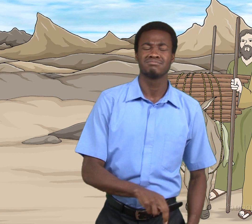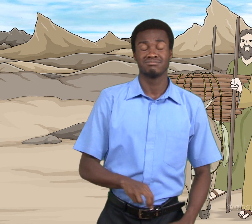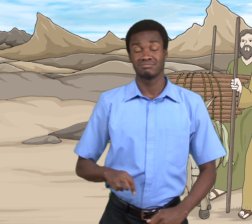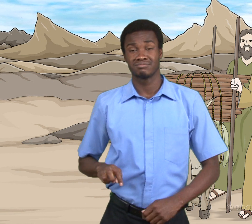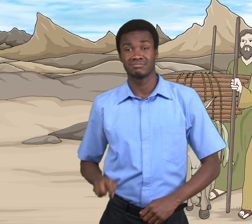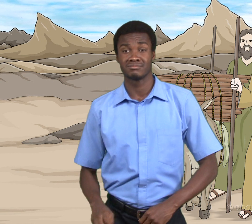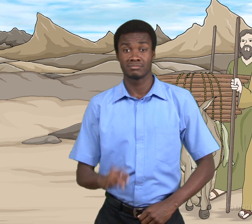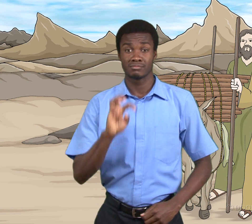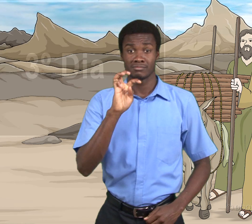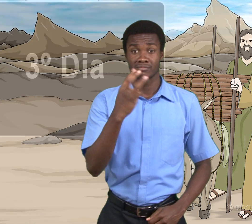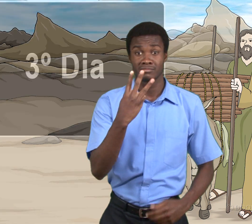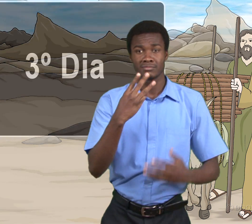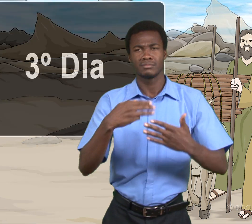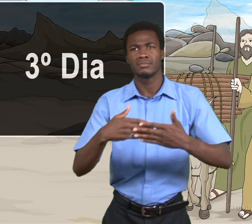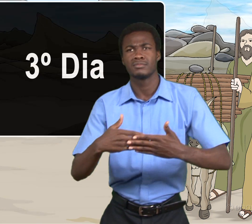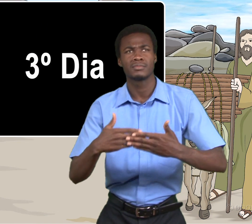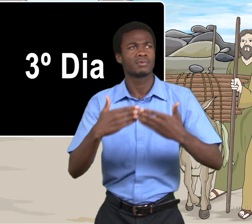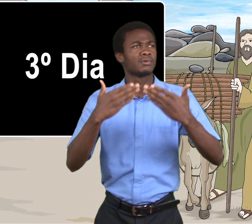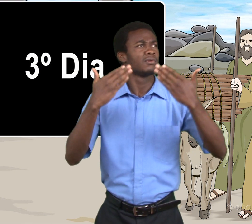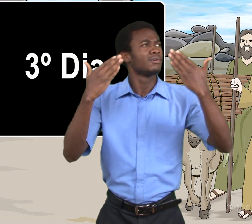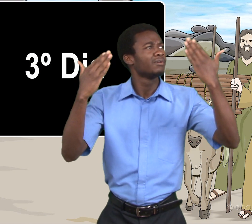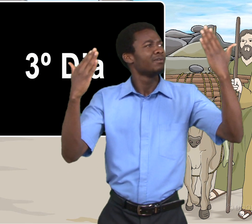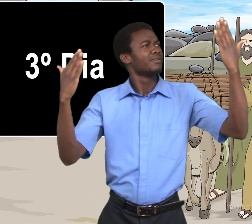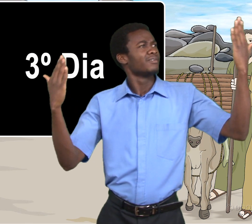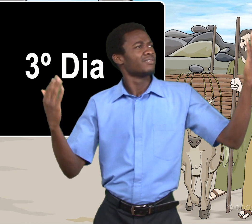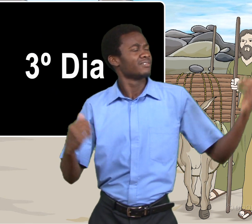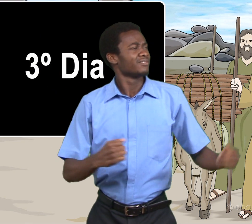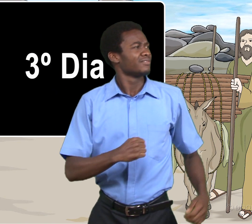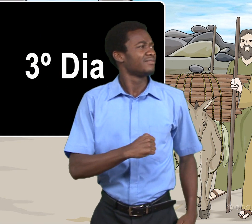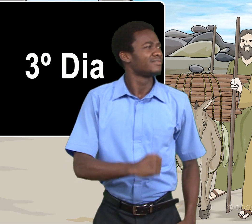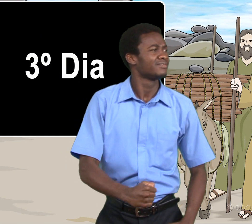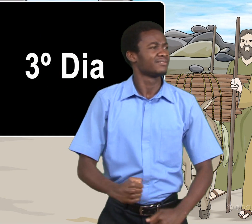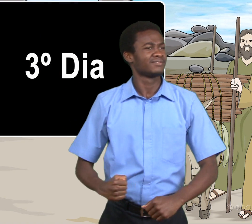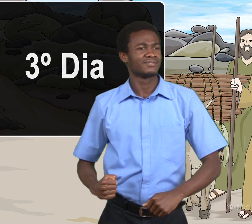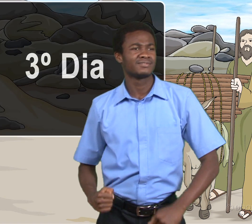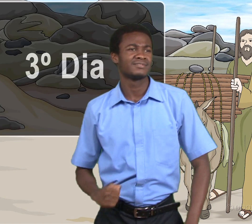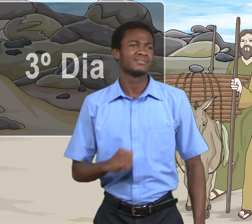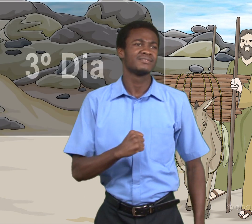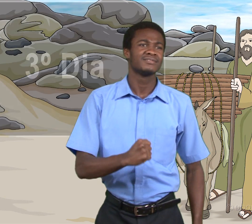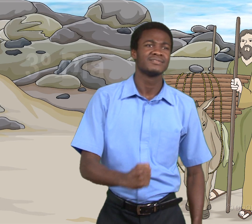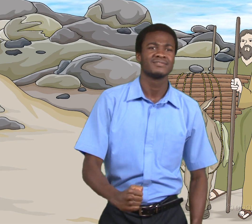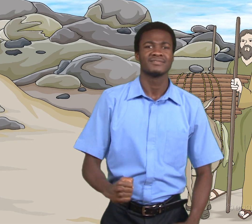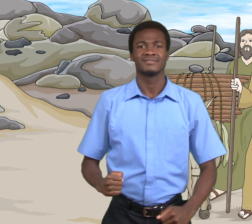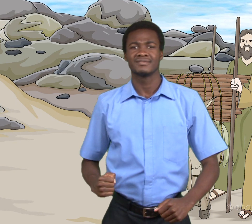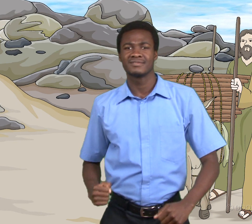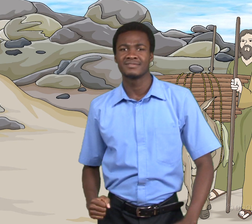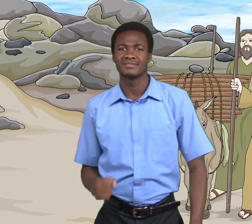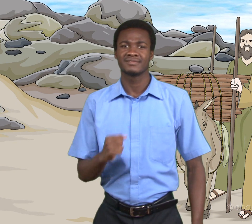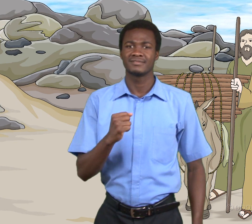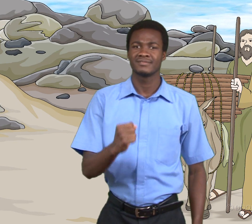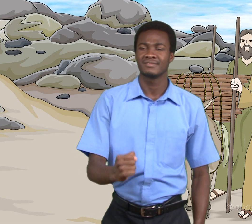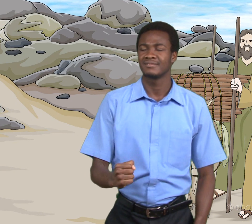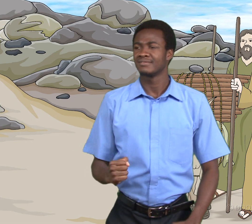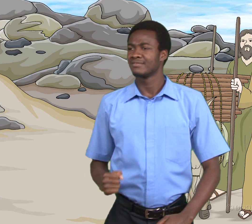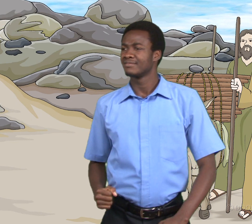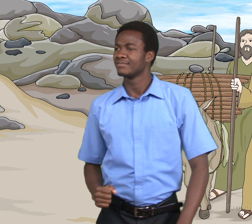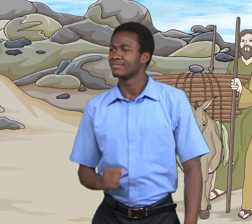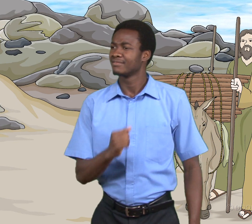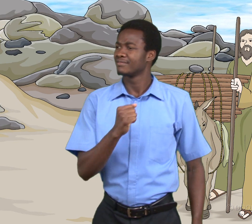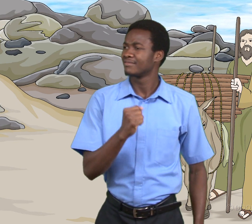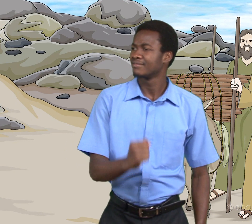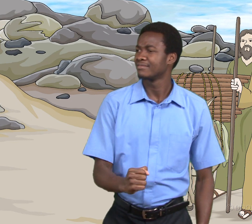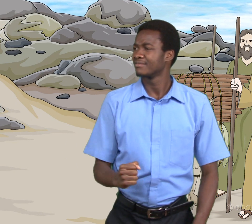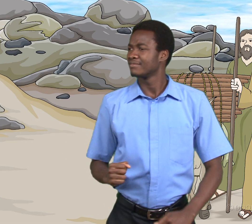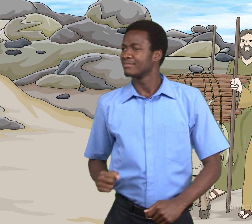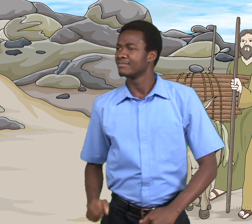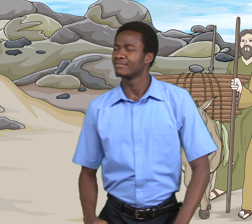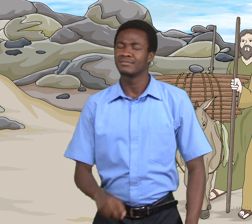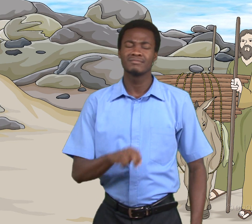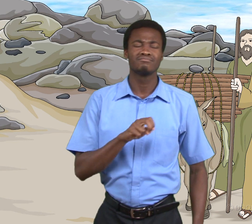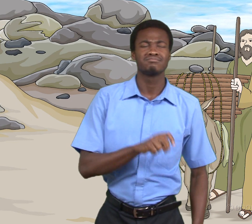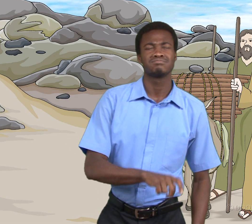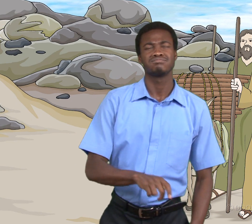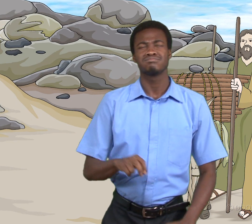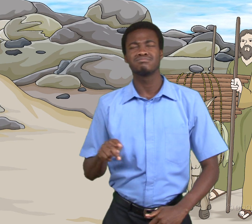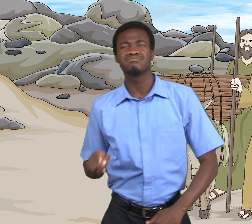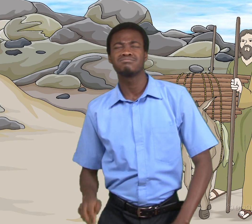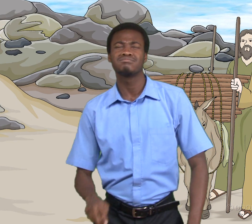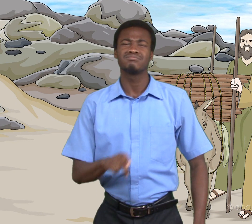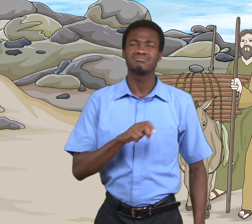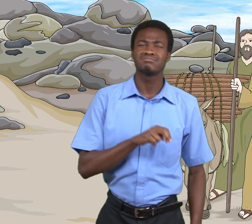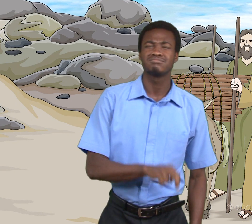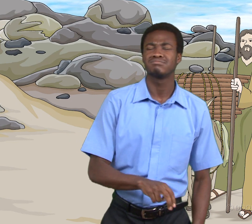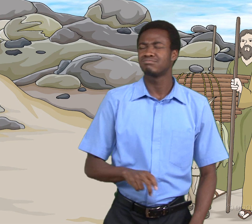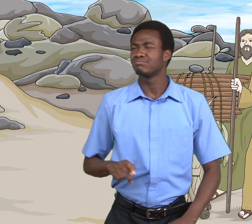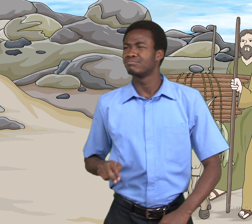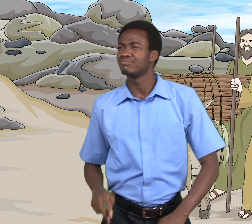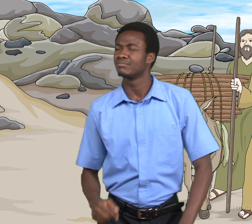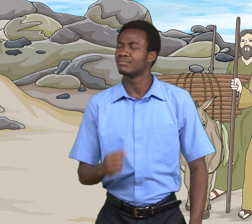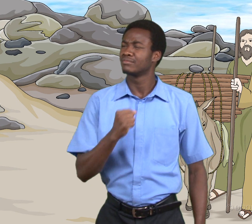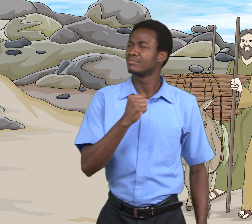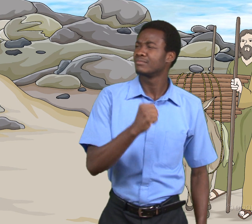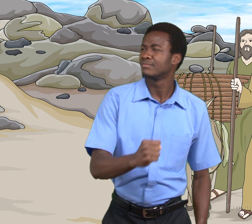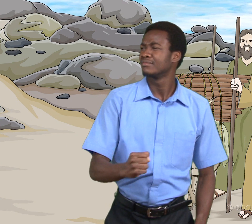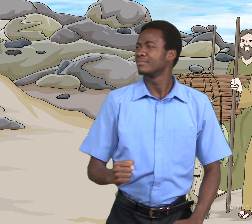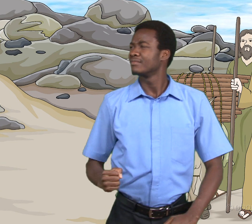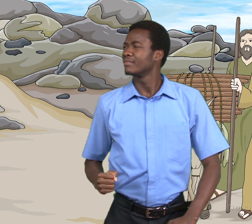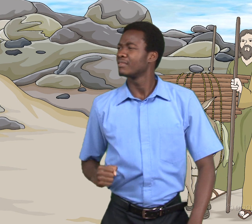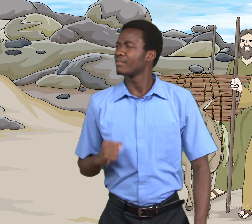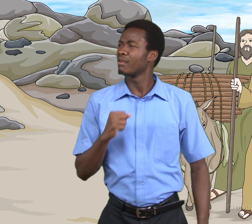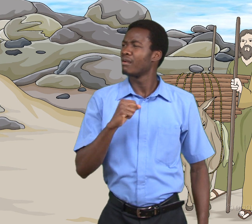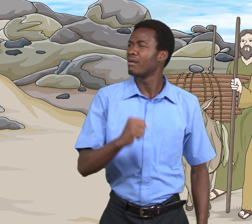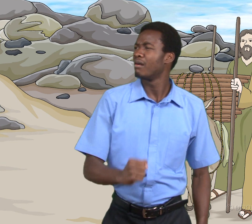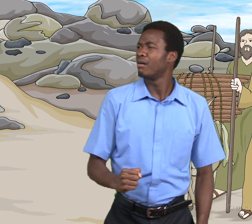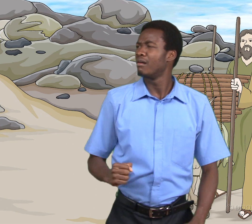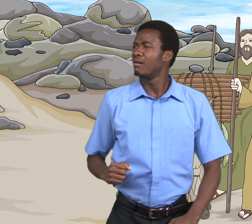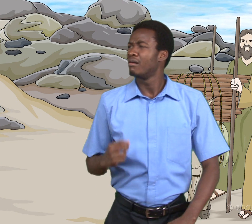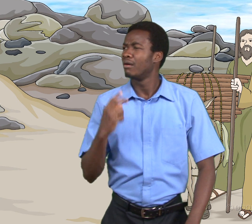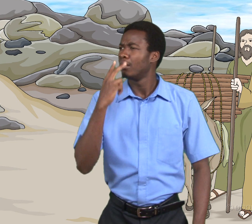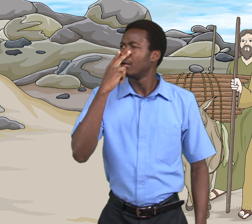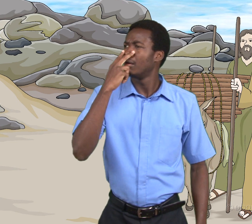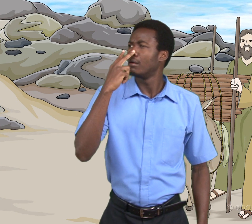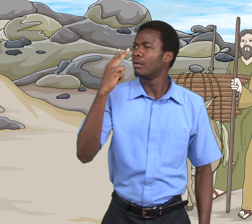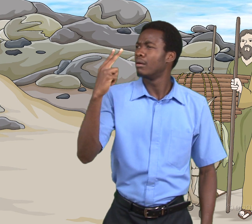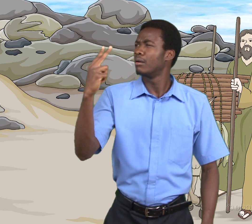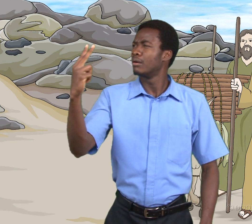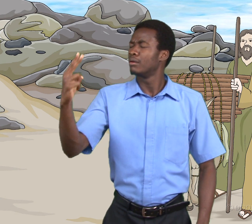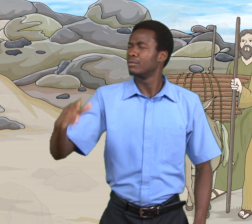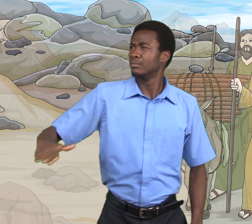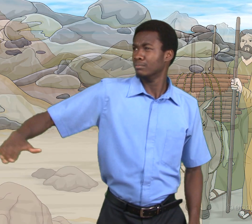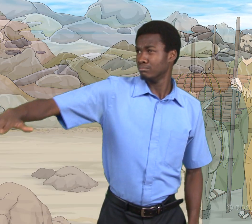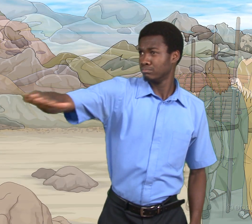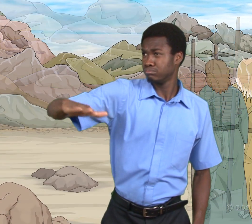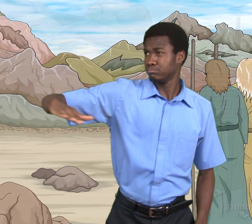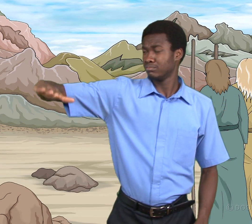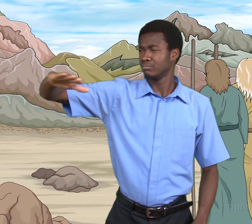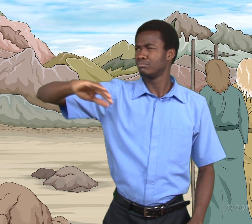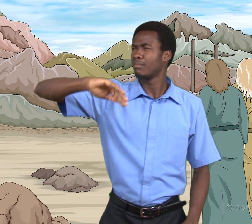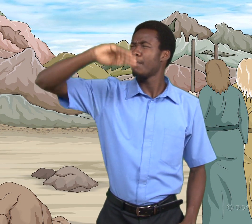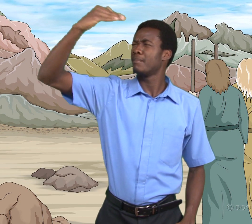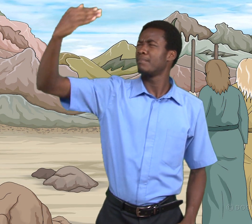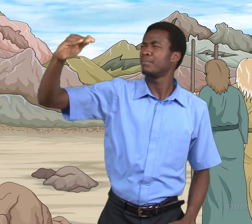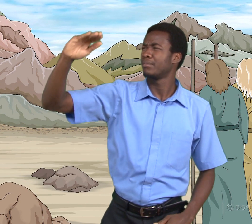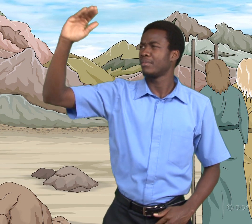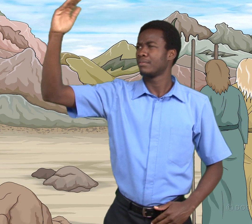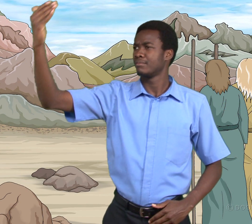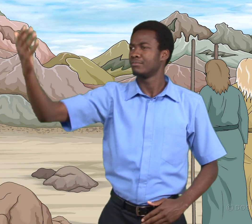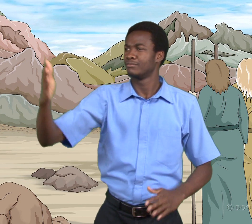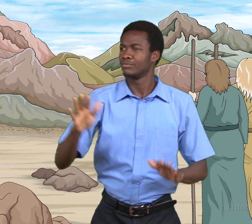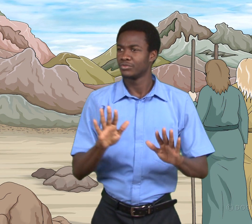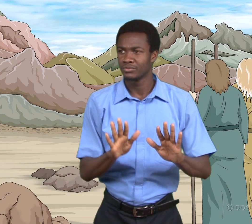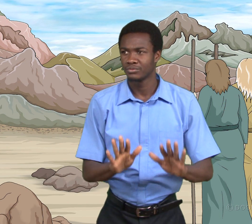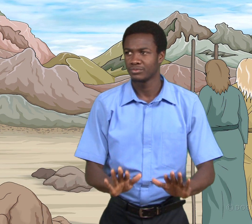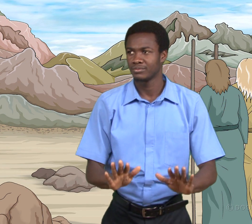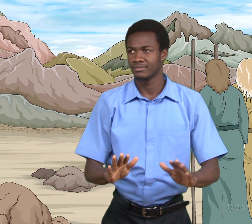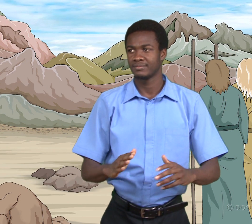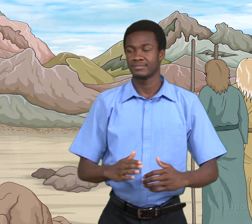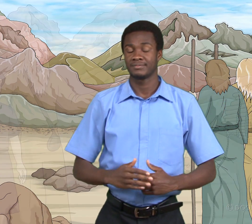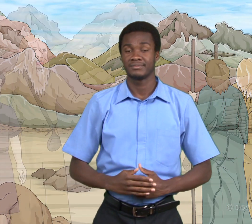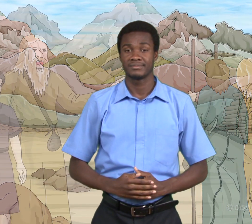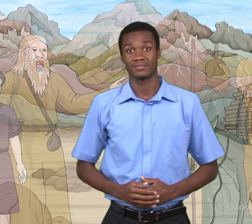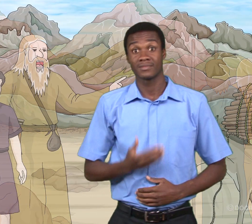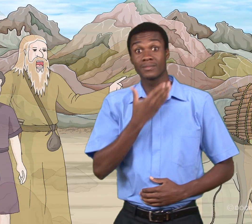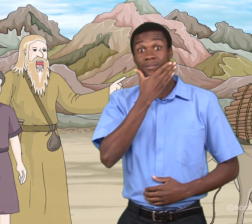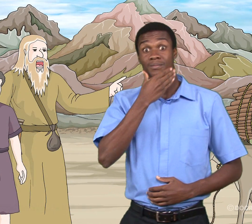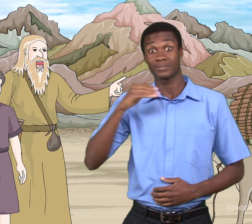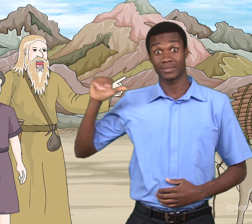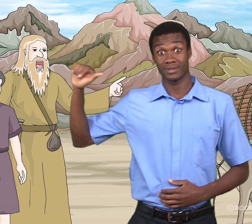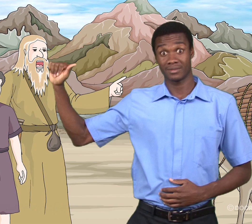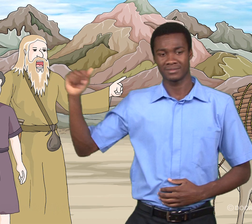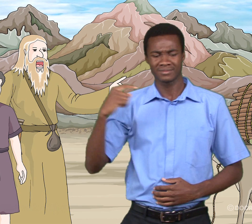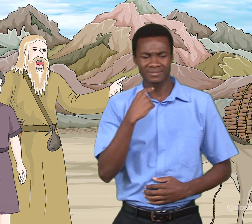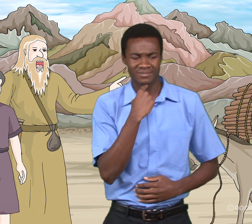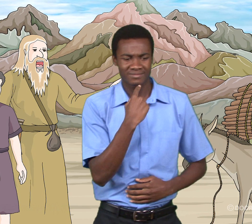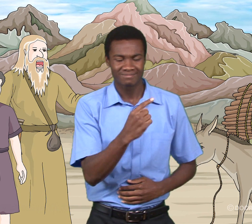On the third day Abraham looked up and saw the place in the distance.